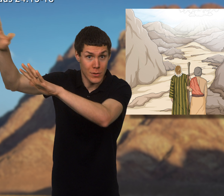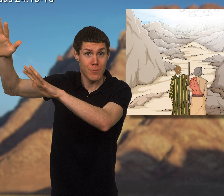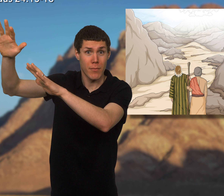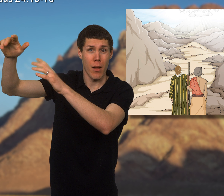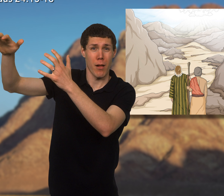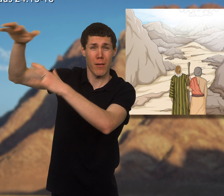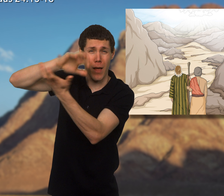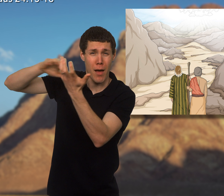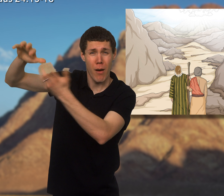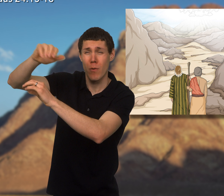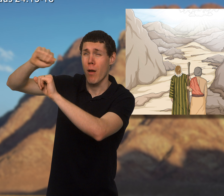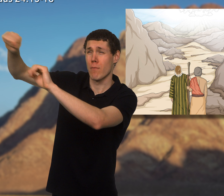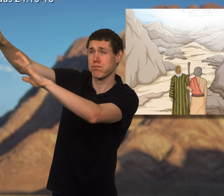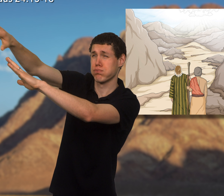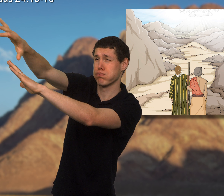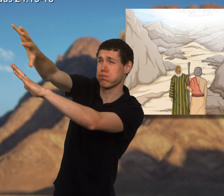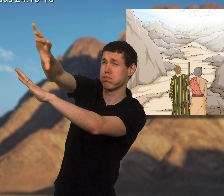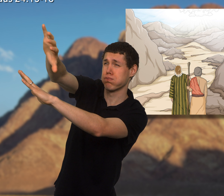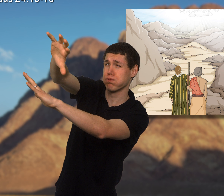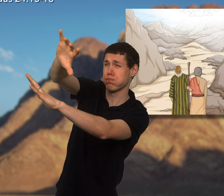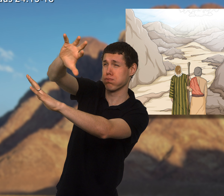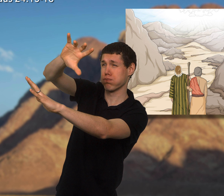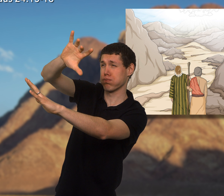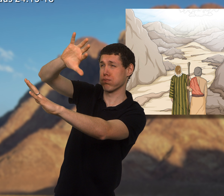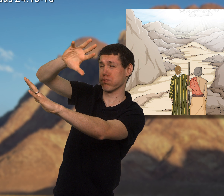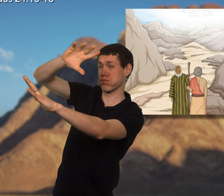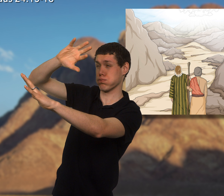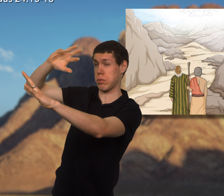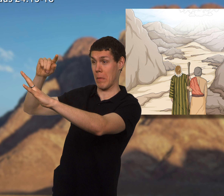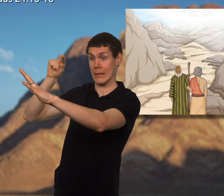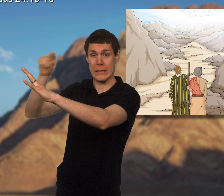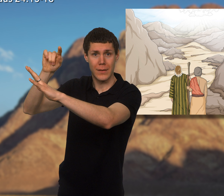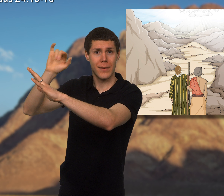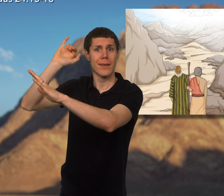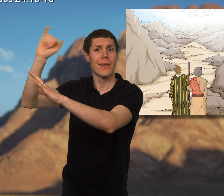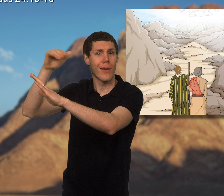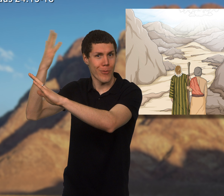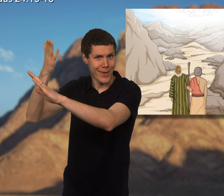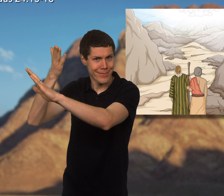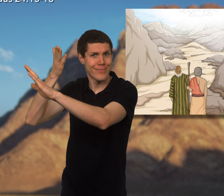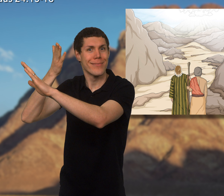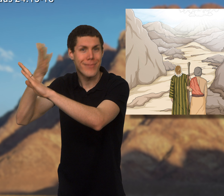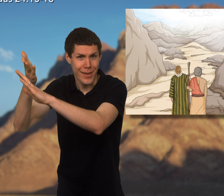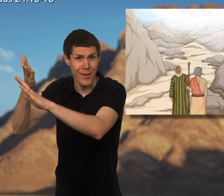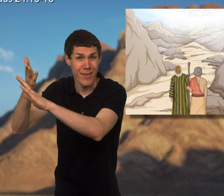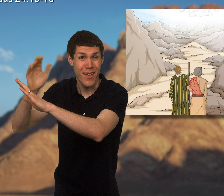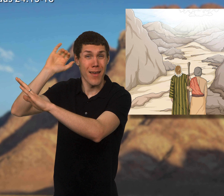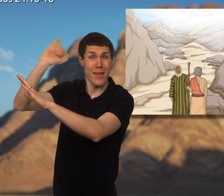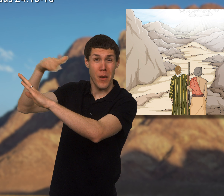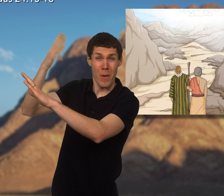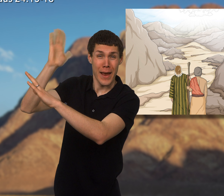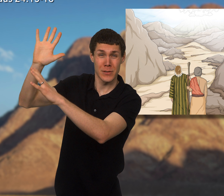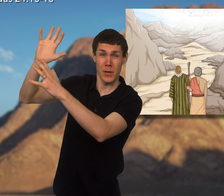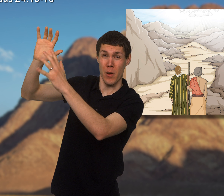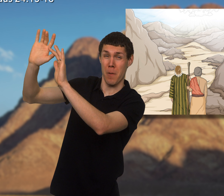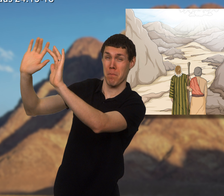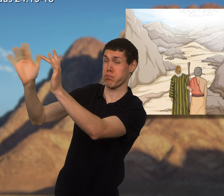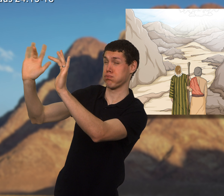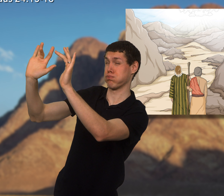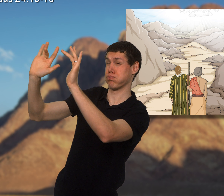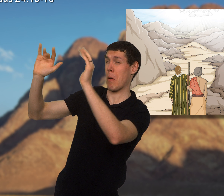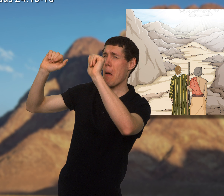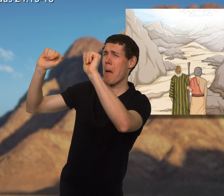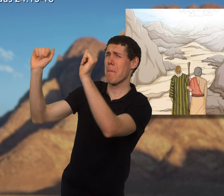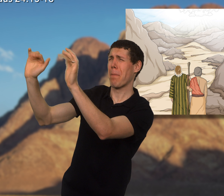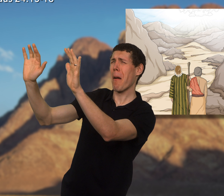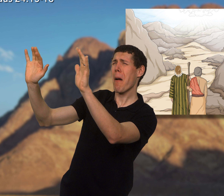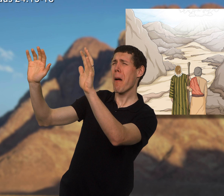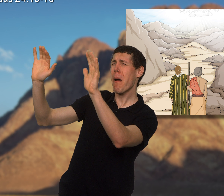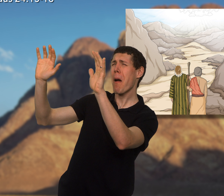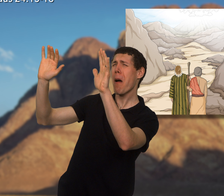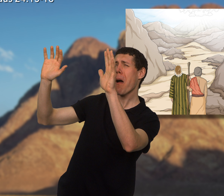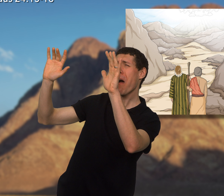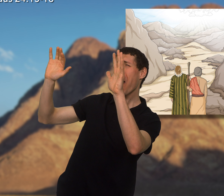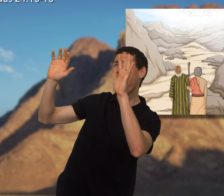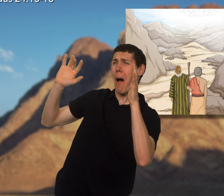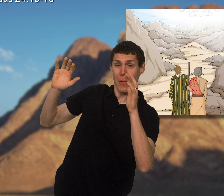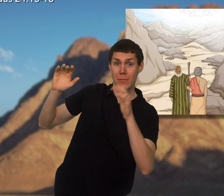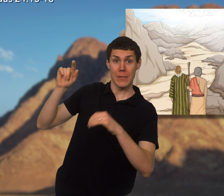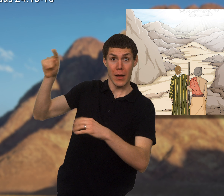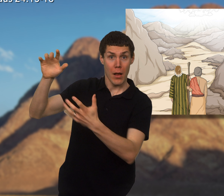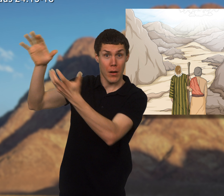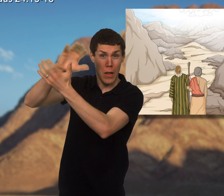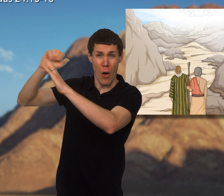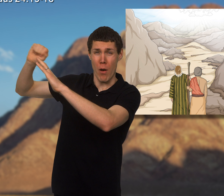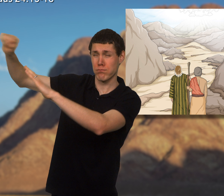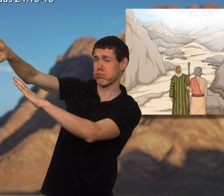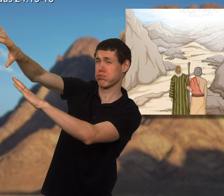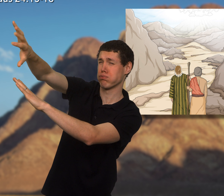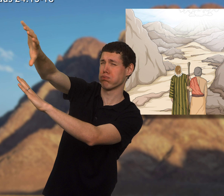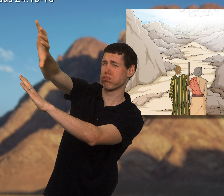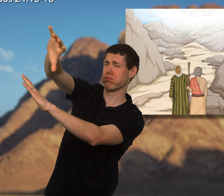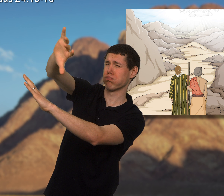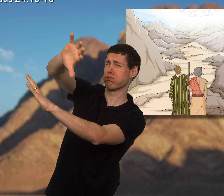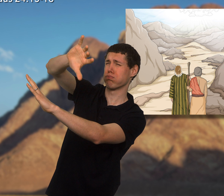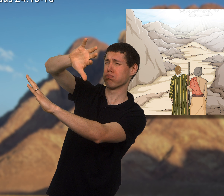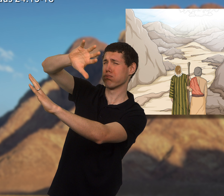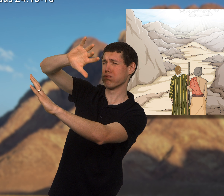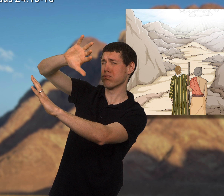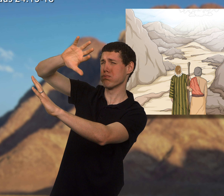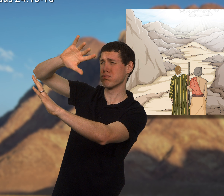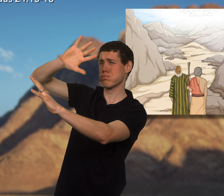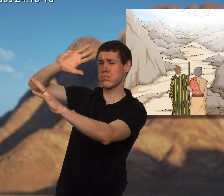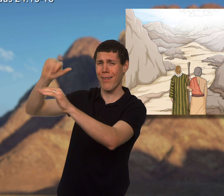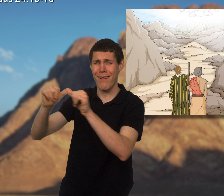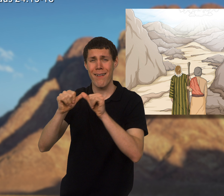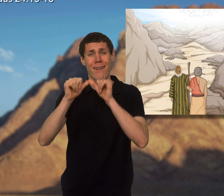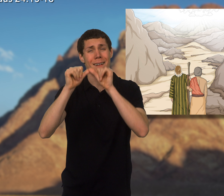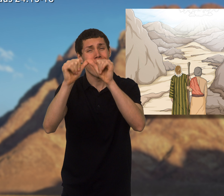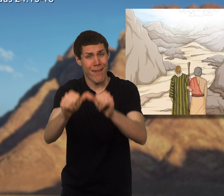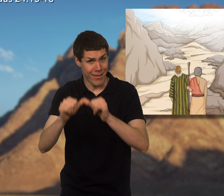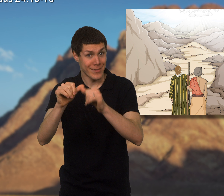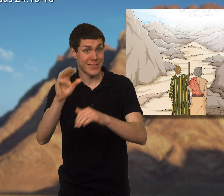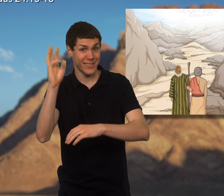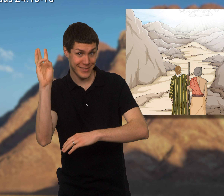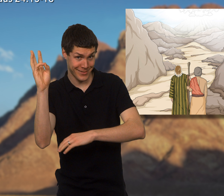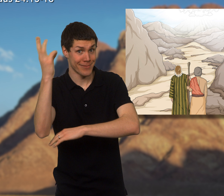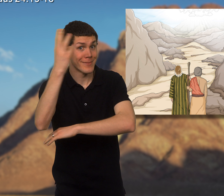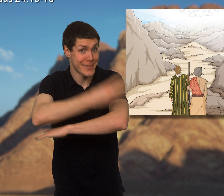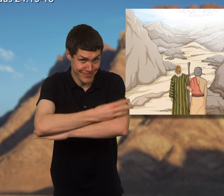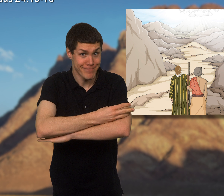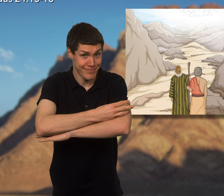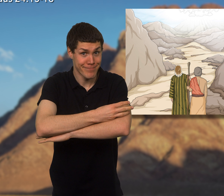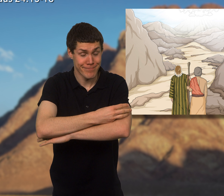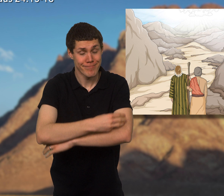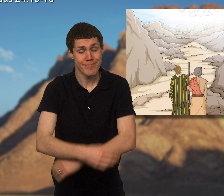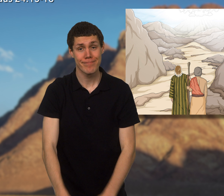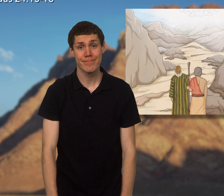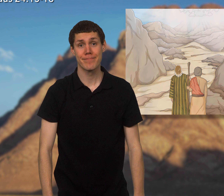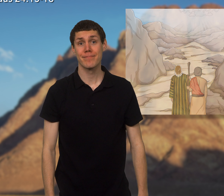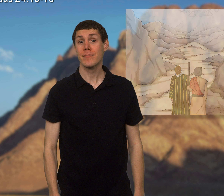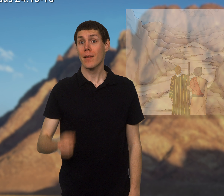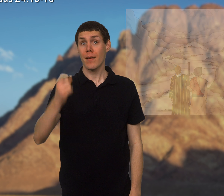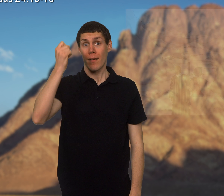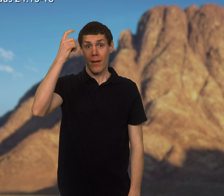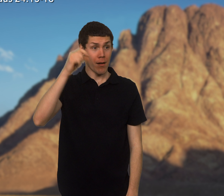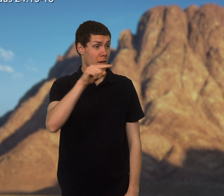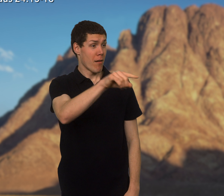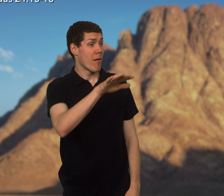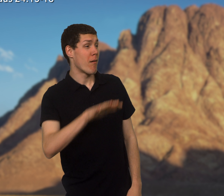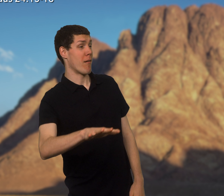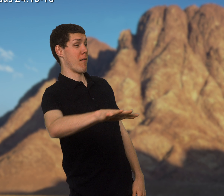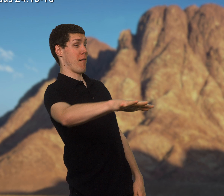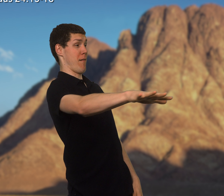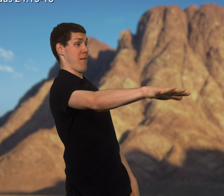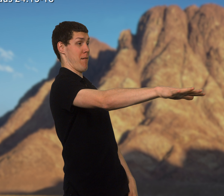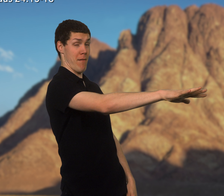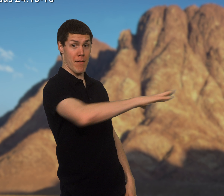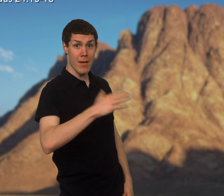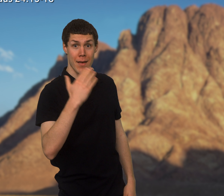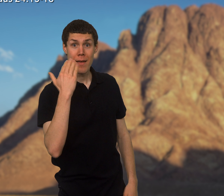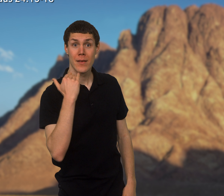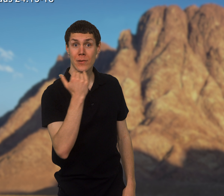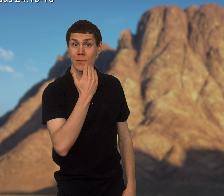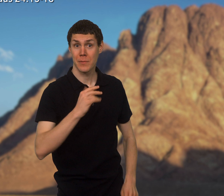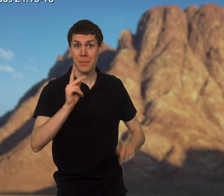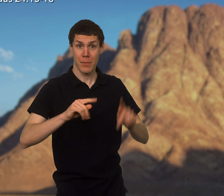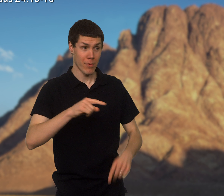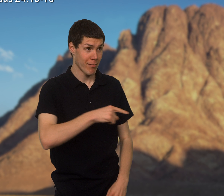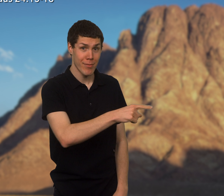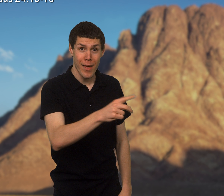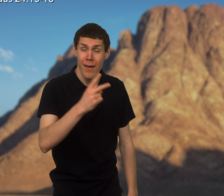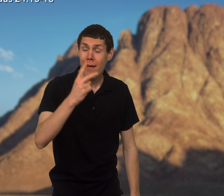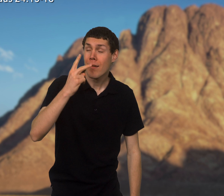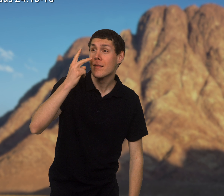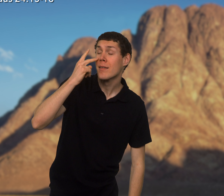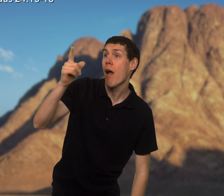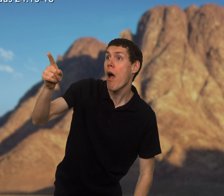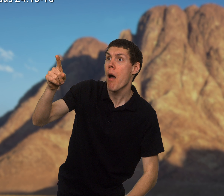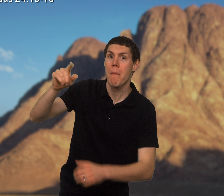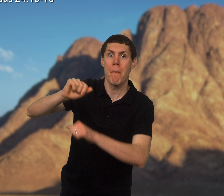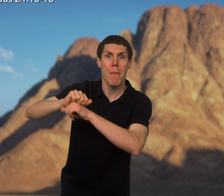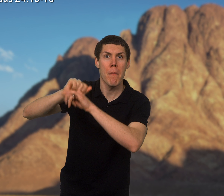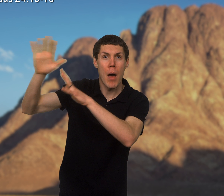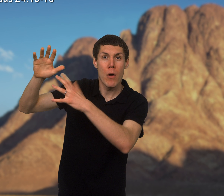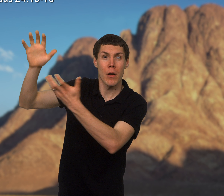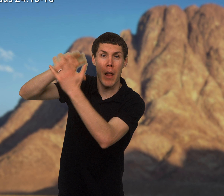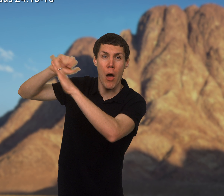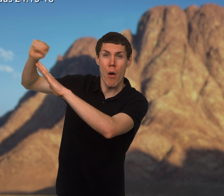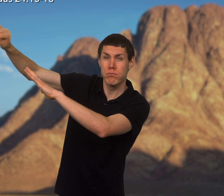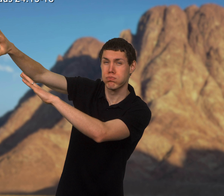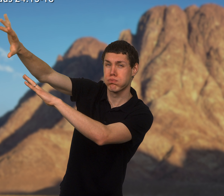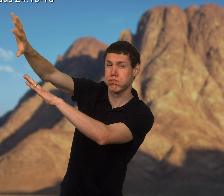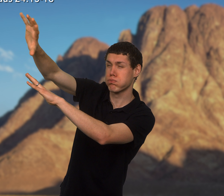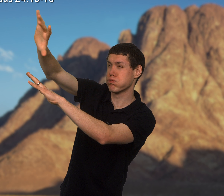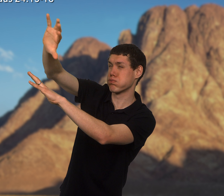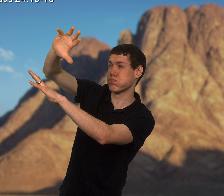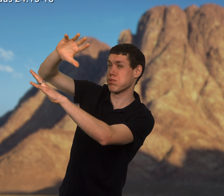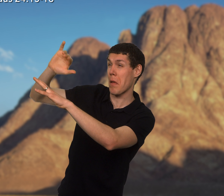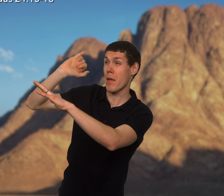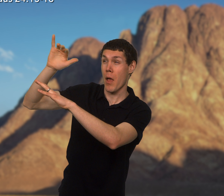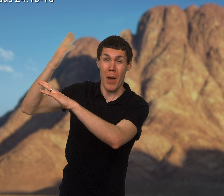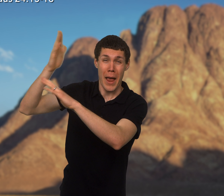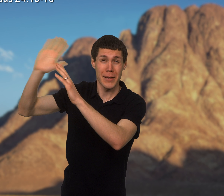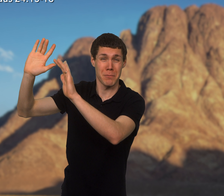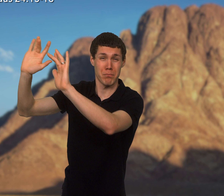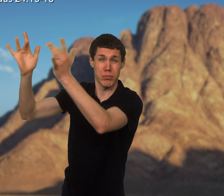For six days the cloud covered it, and on the seventh day the LORD called to Moses from within the cloud.